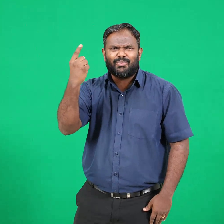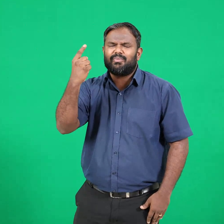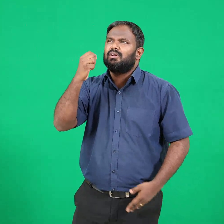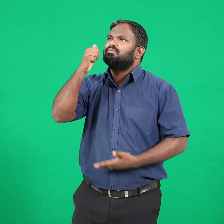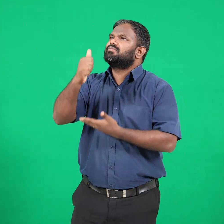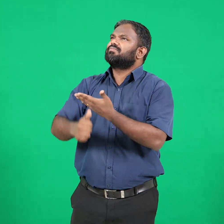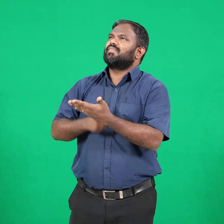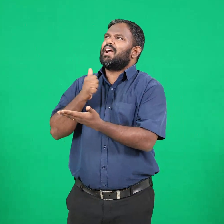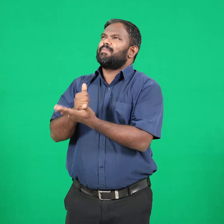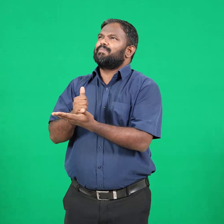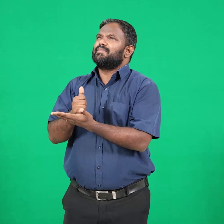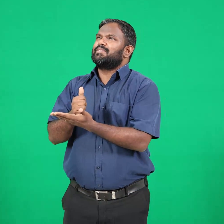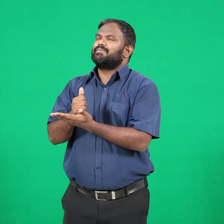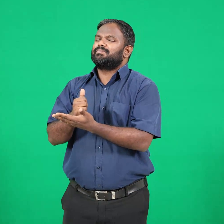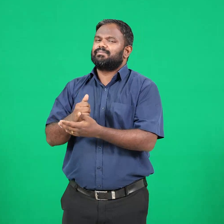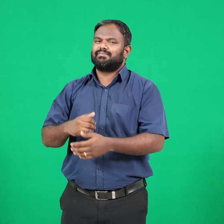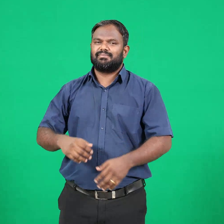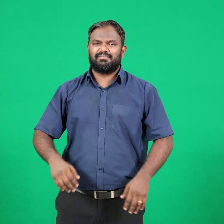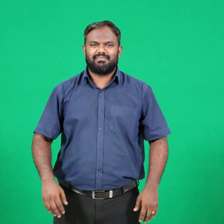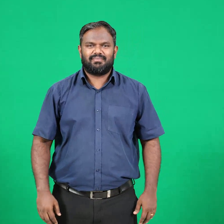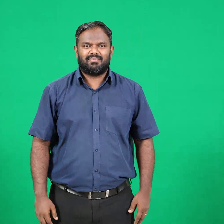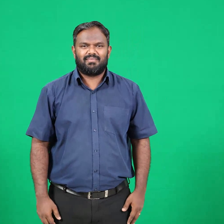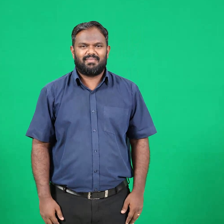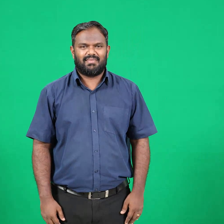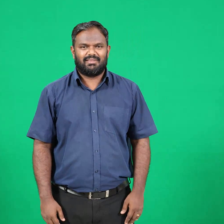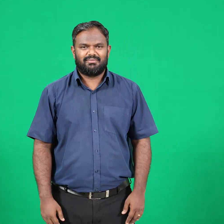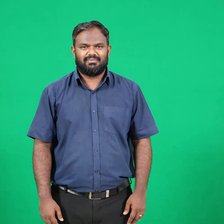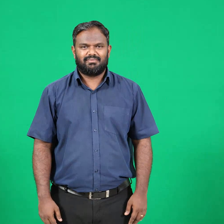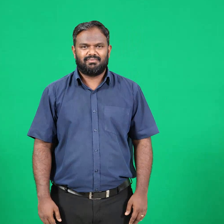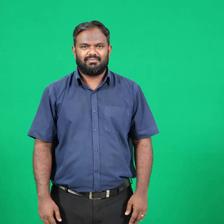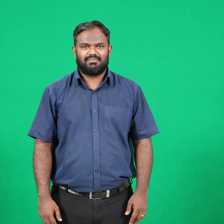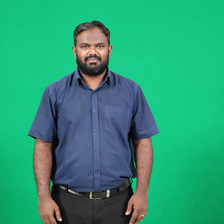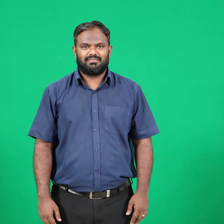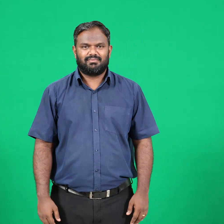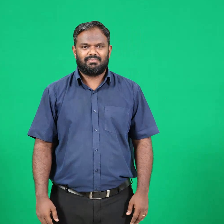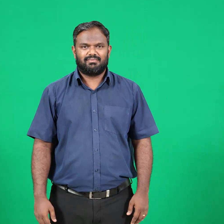Amen.